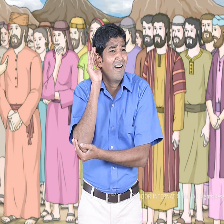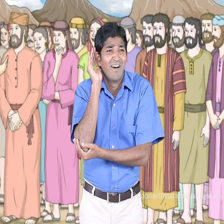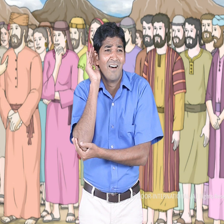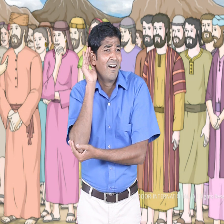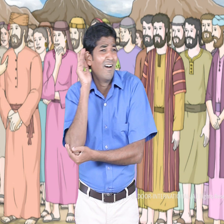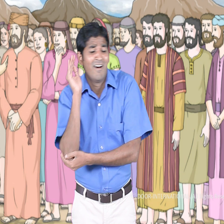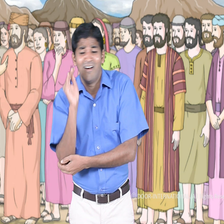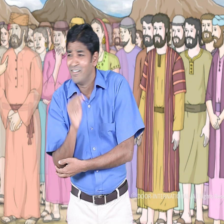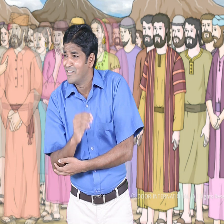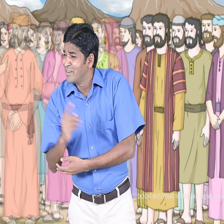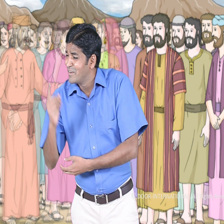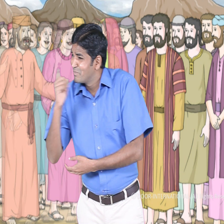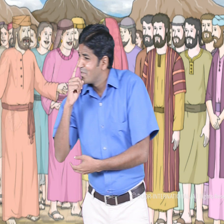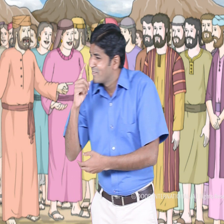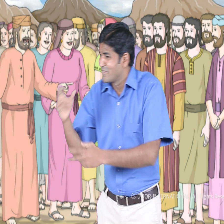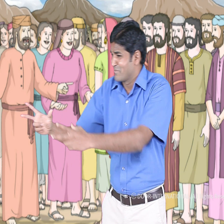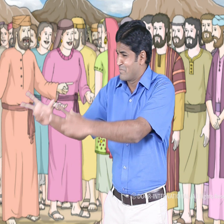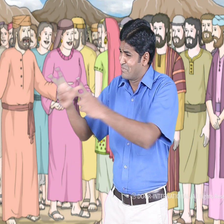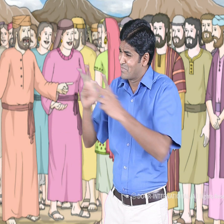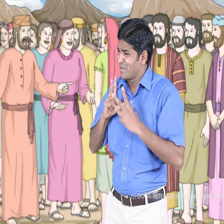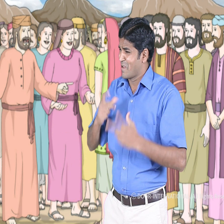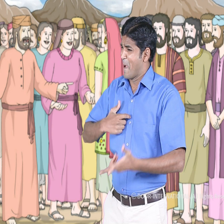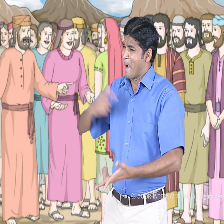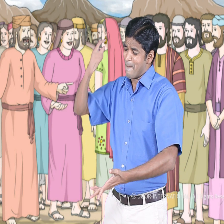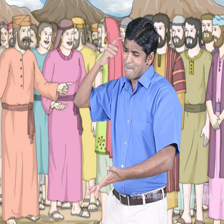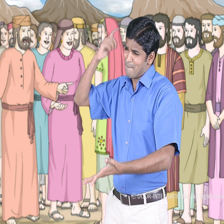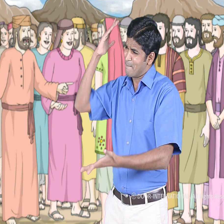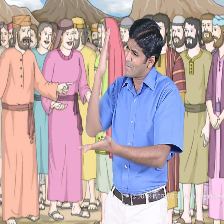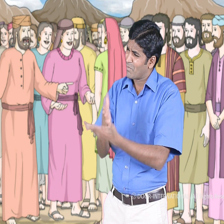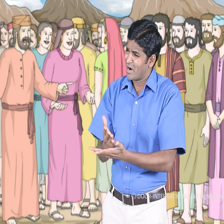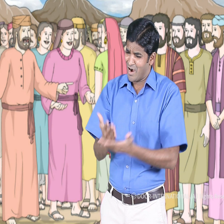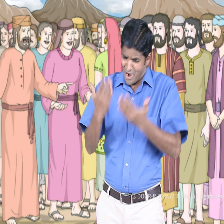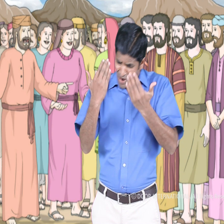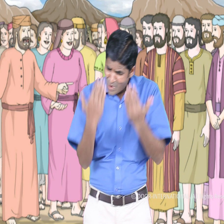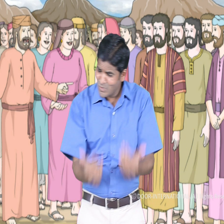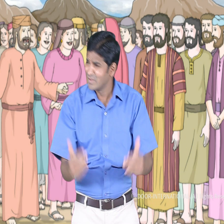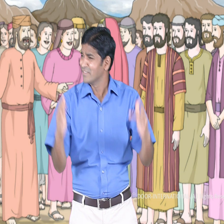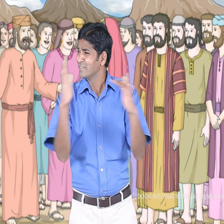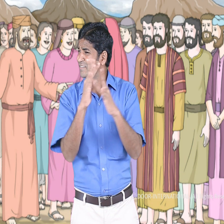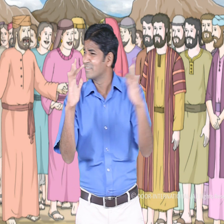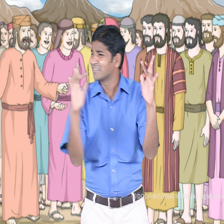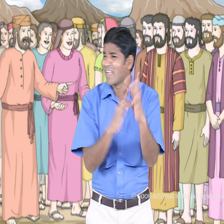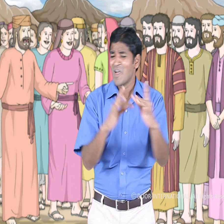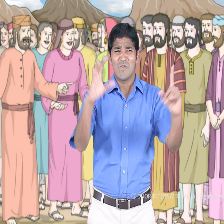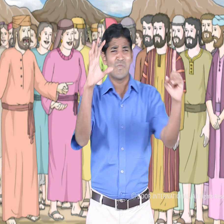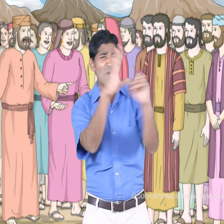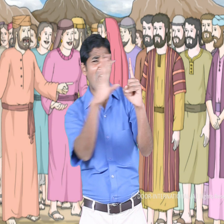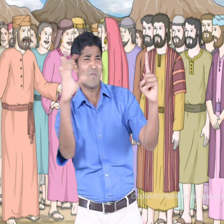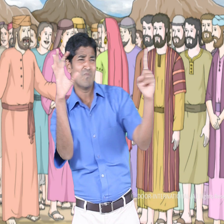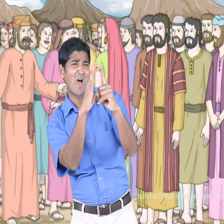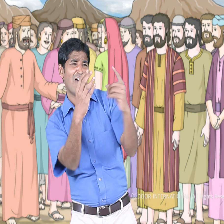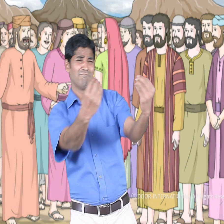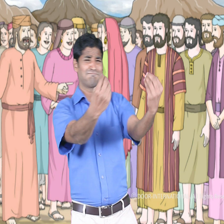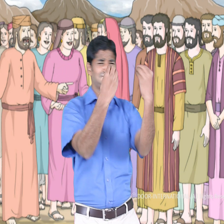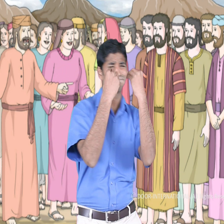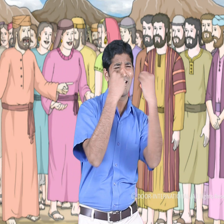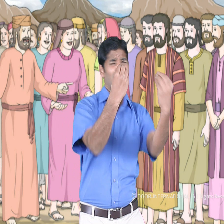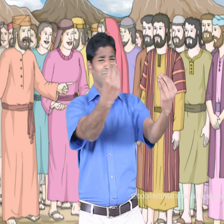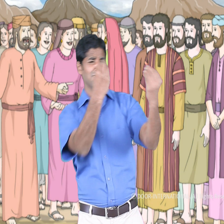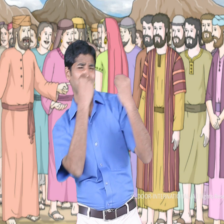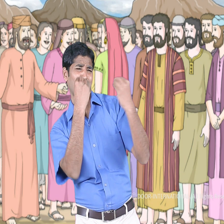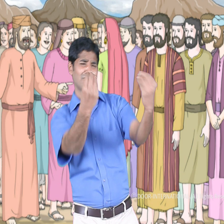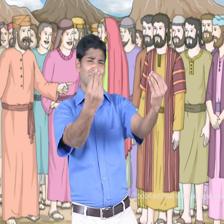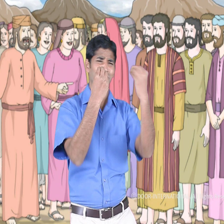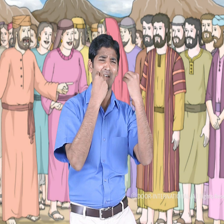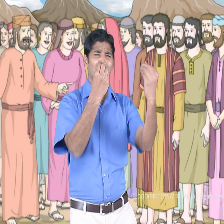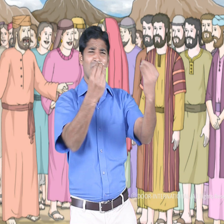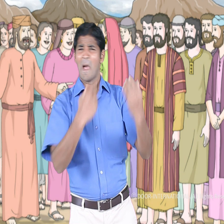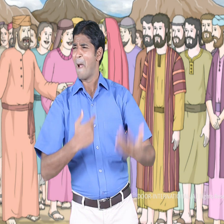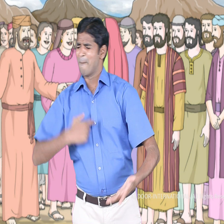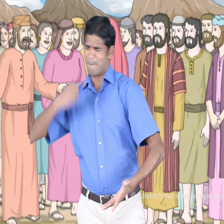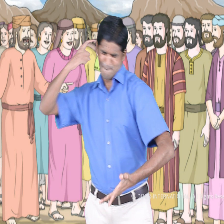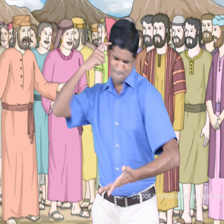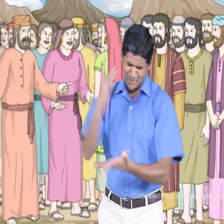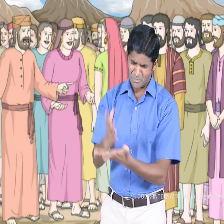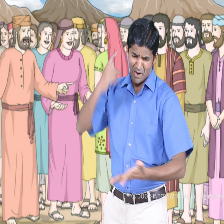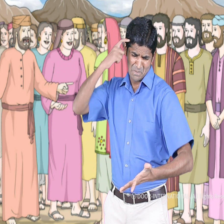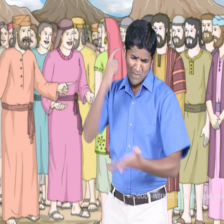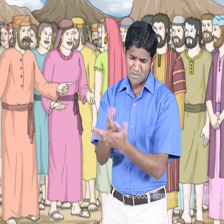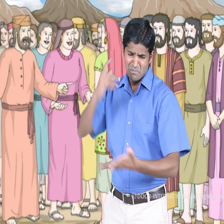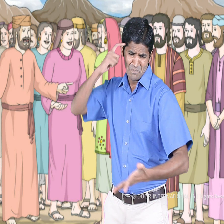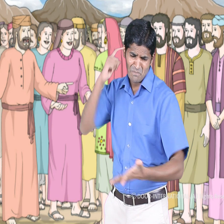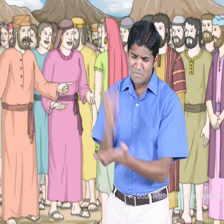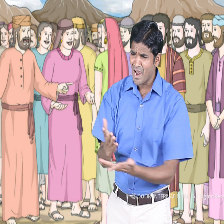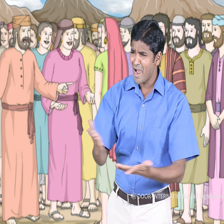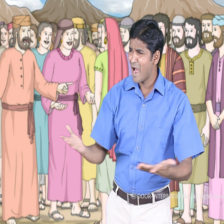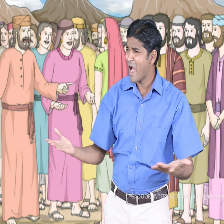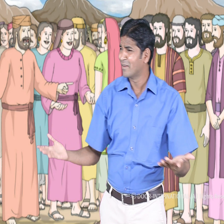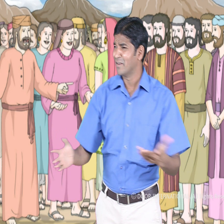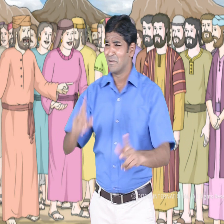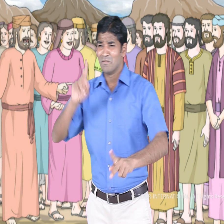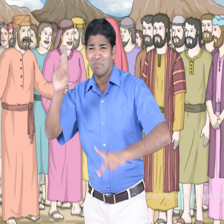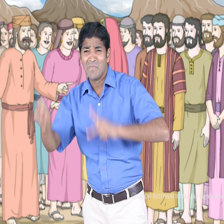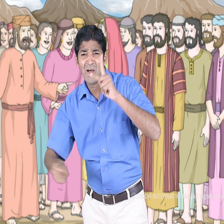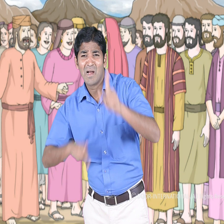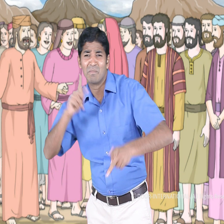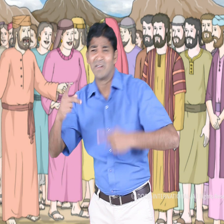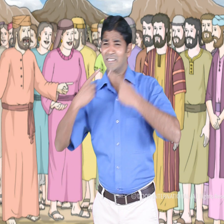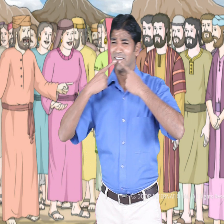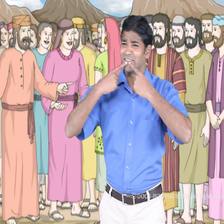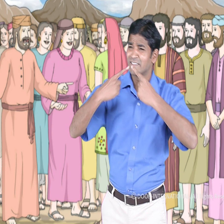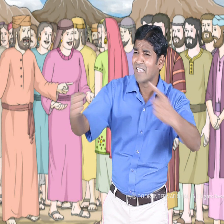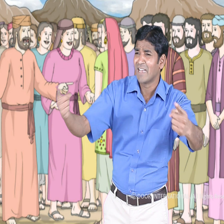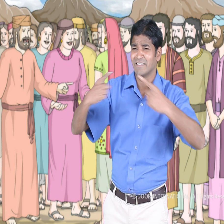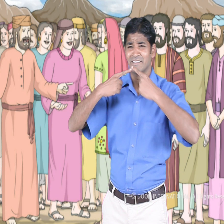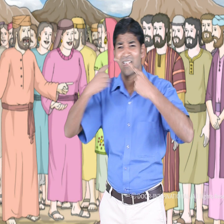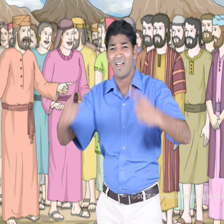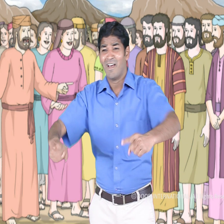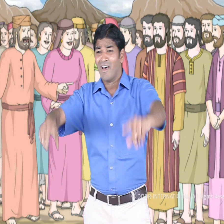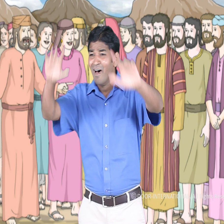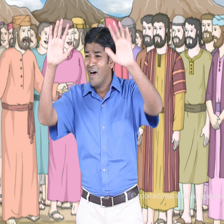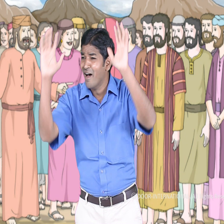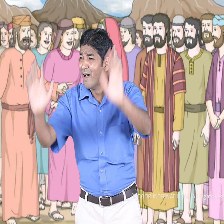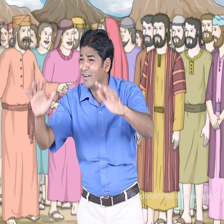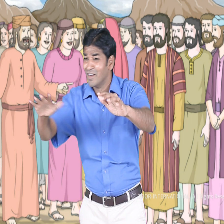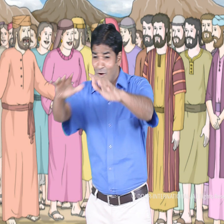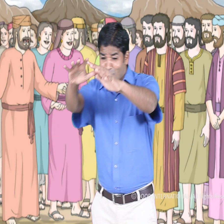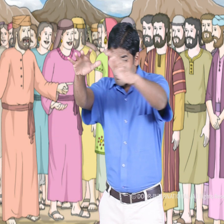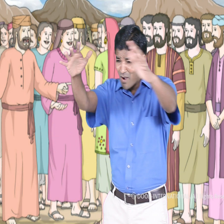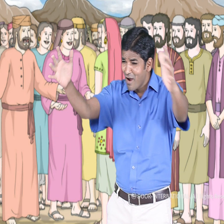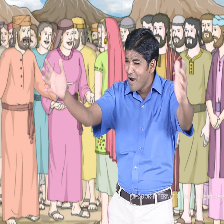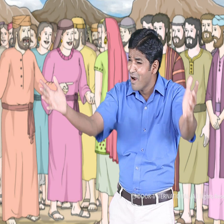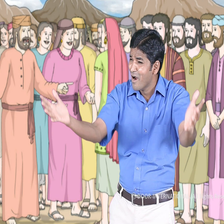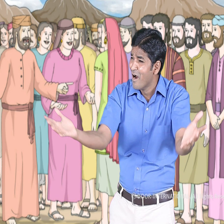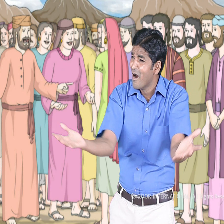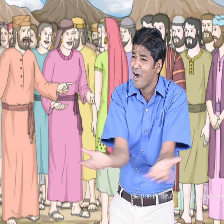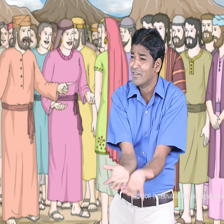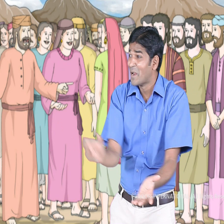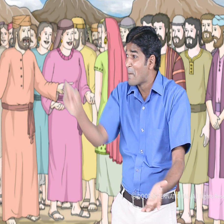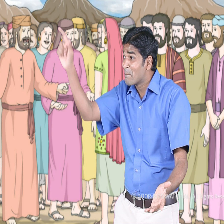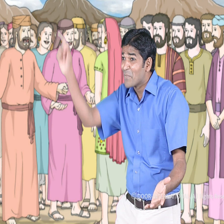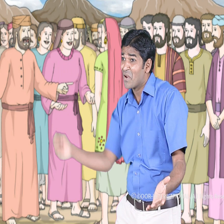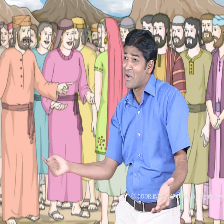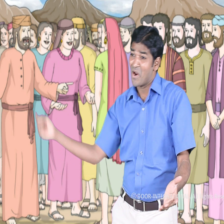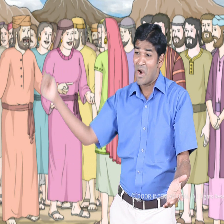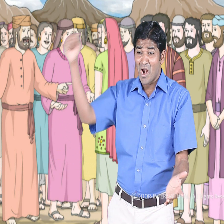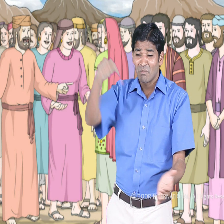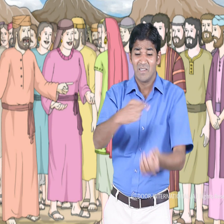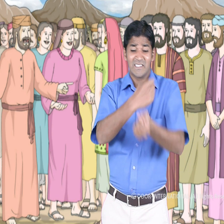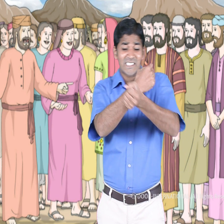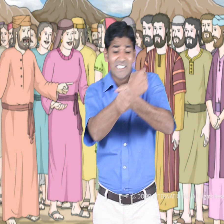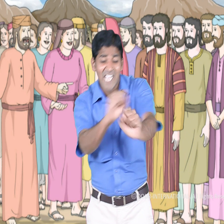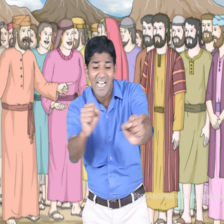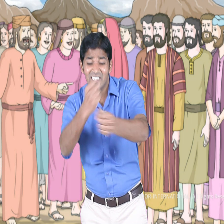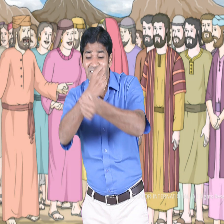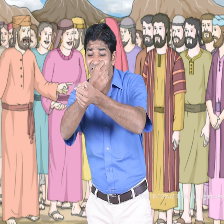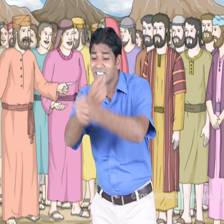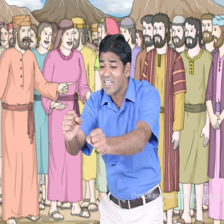They said to the woman, “We now believe not only because of your words;